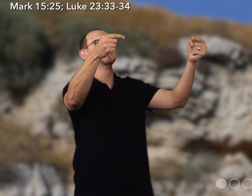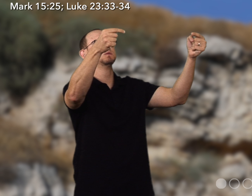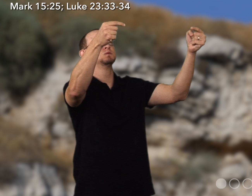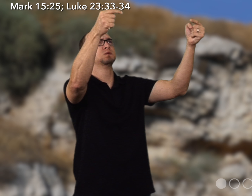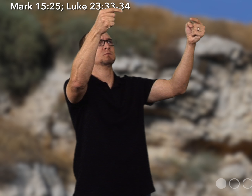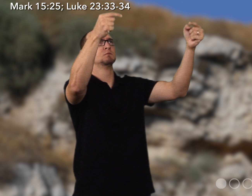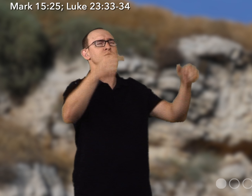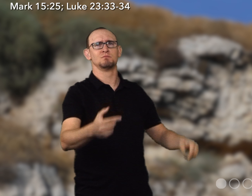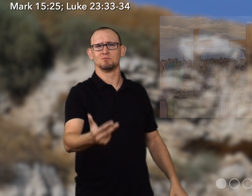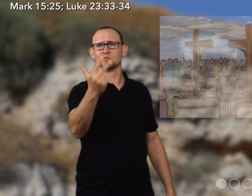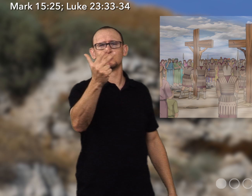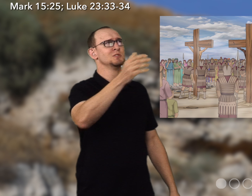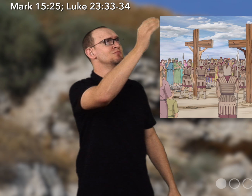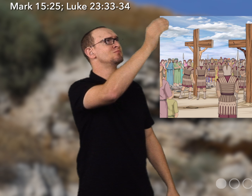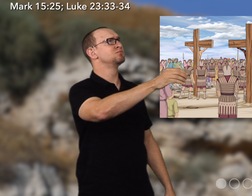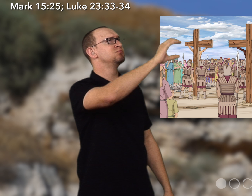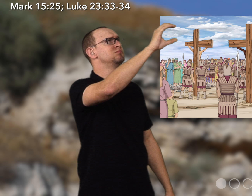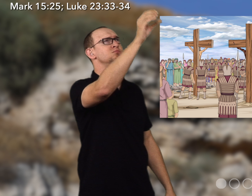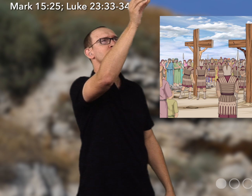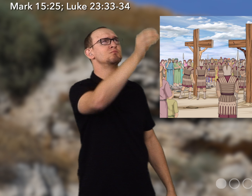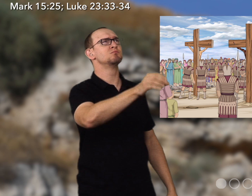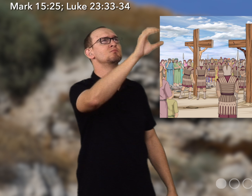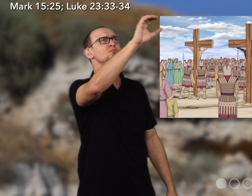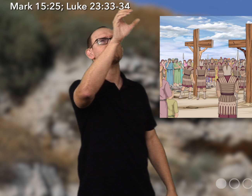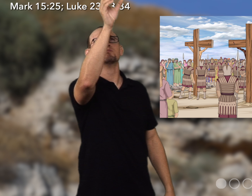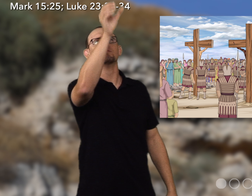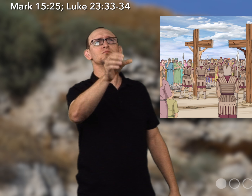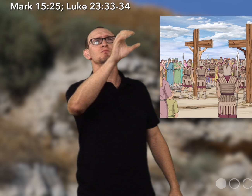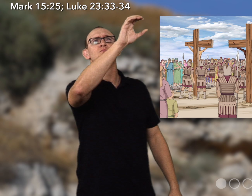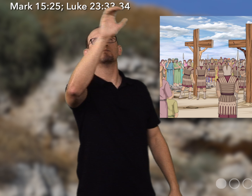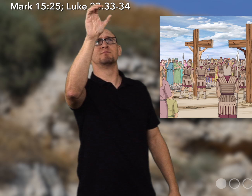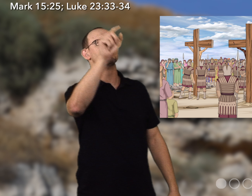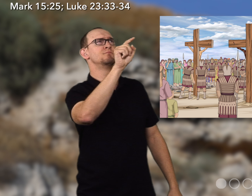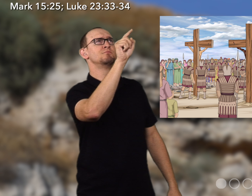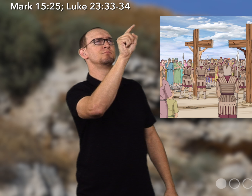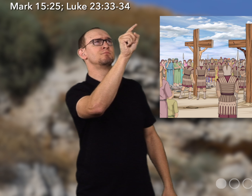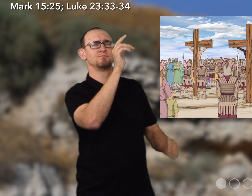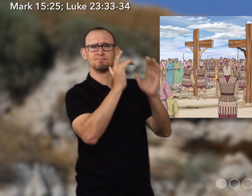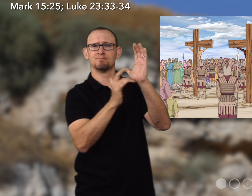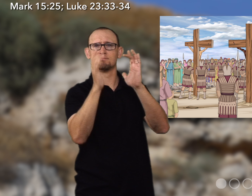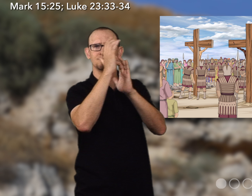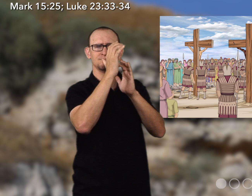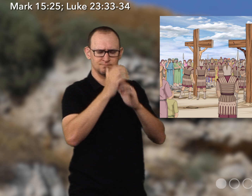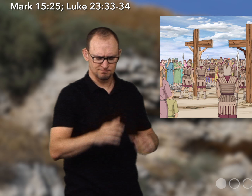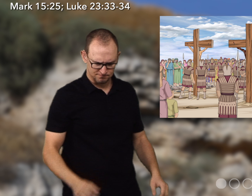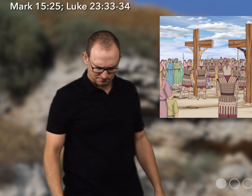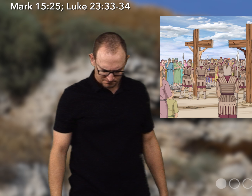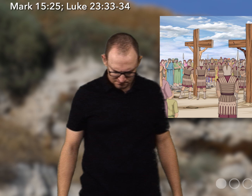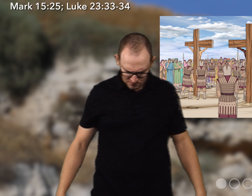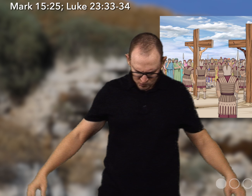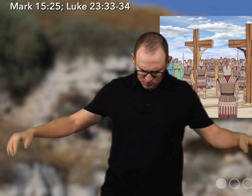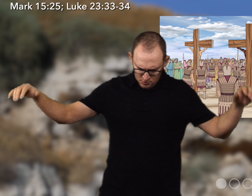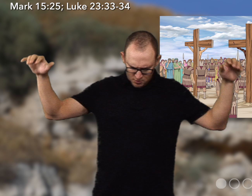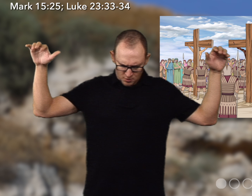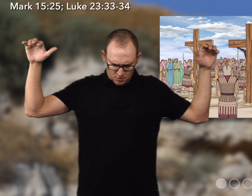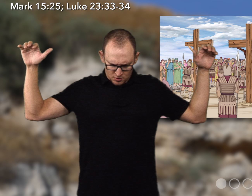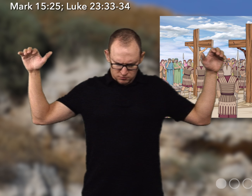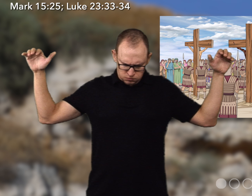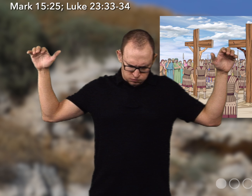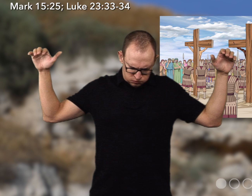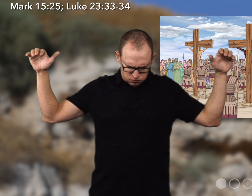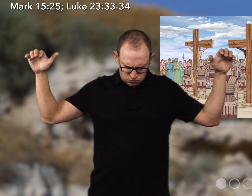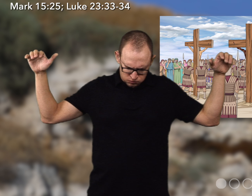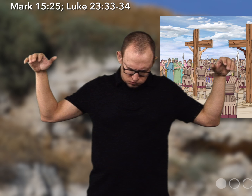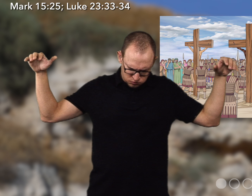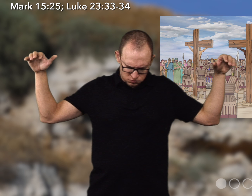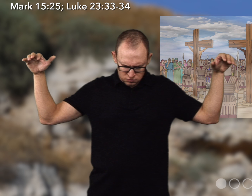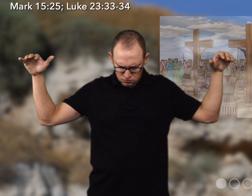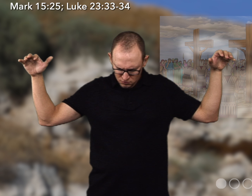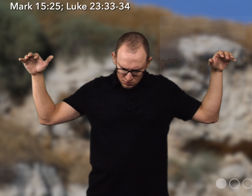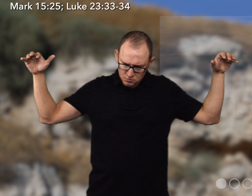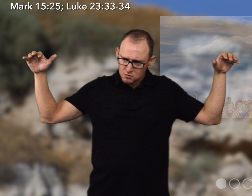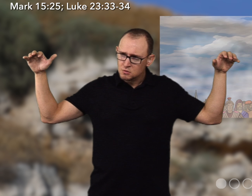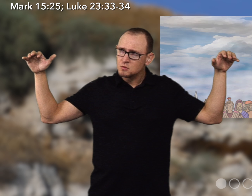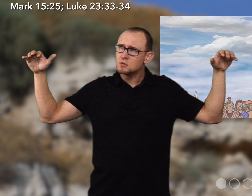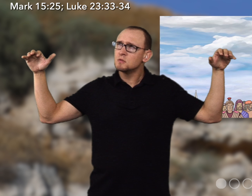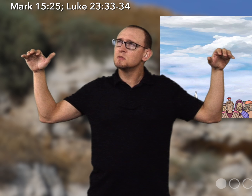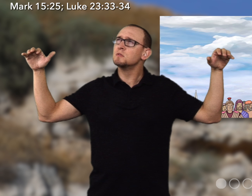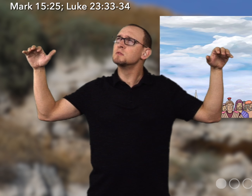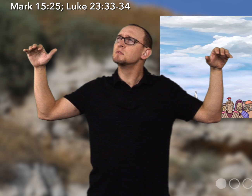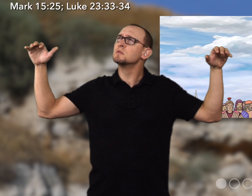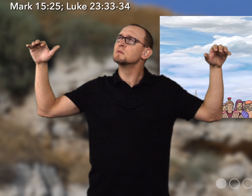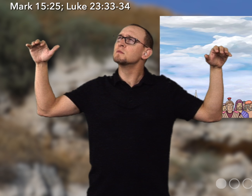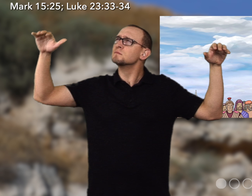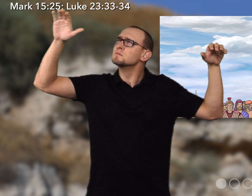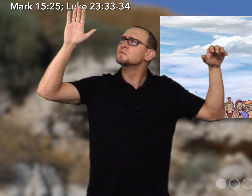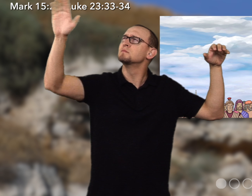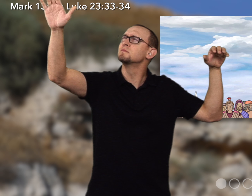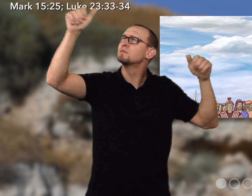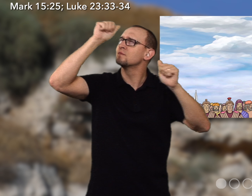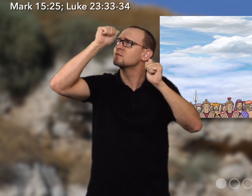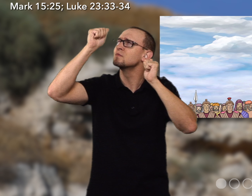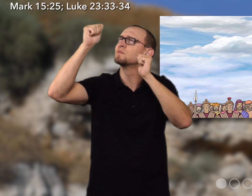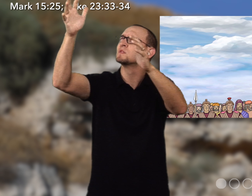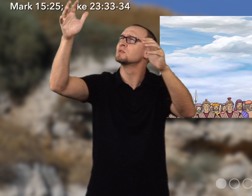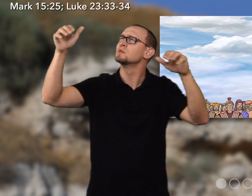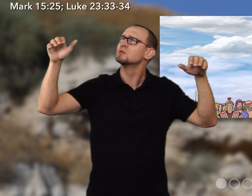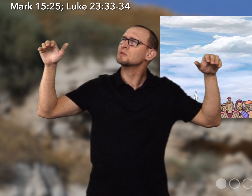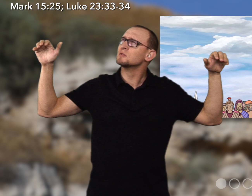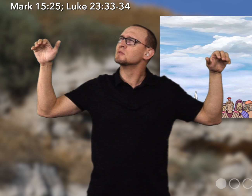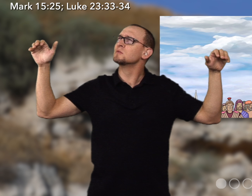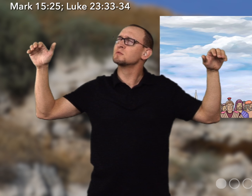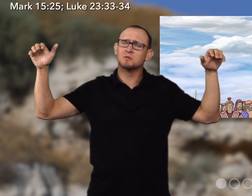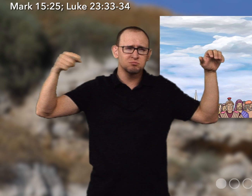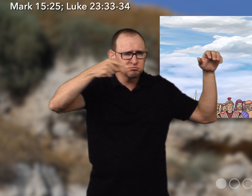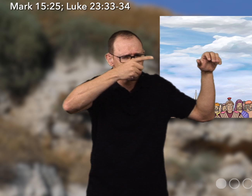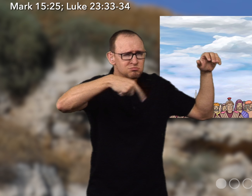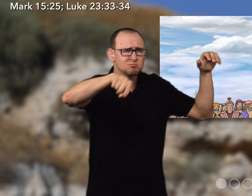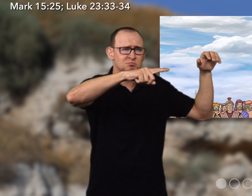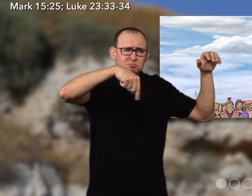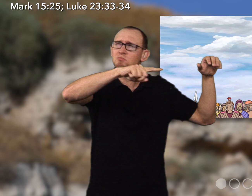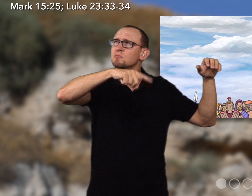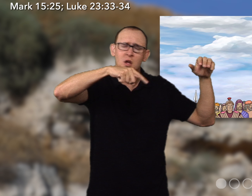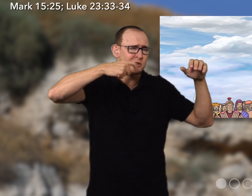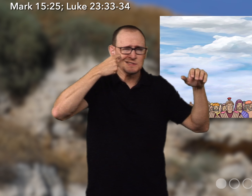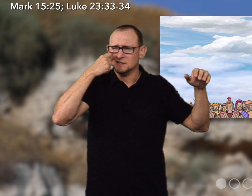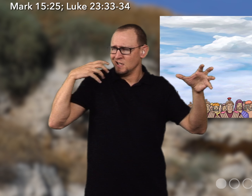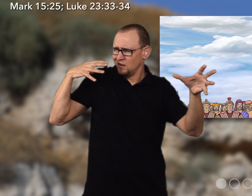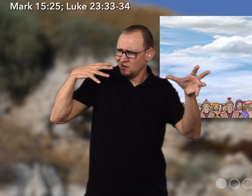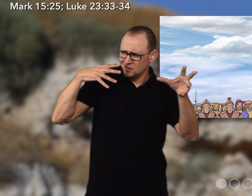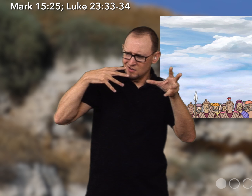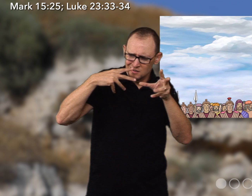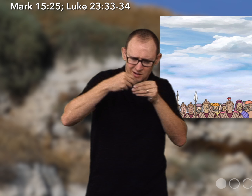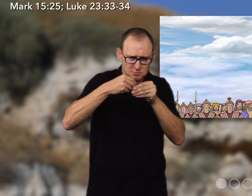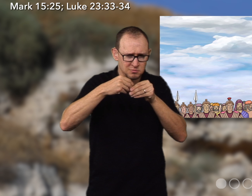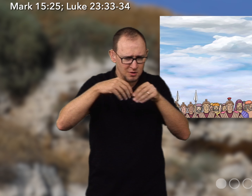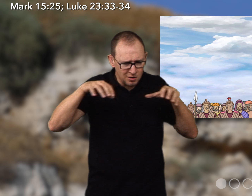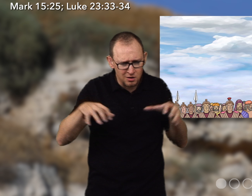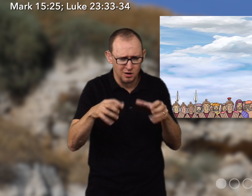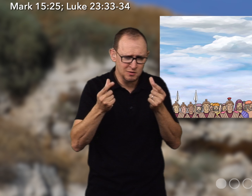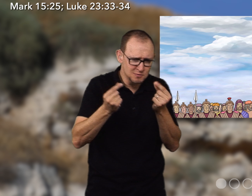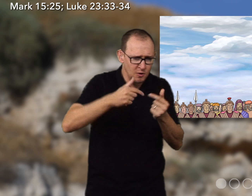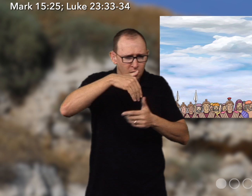When they came to the place called The Skull, they crucified Him there, along with the criminals, one on His right and the other on His left.